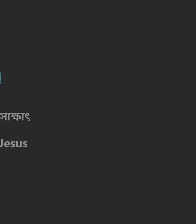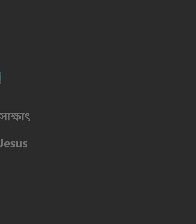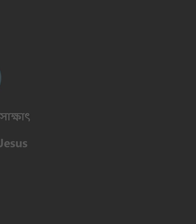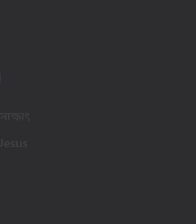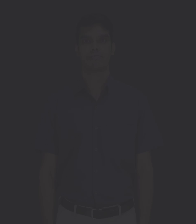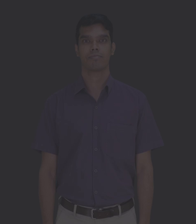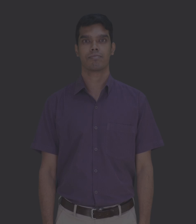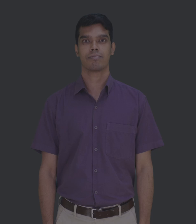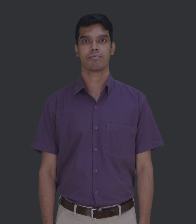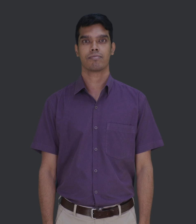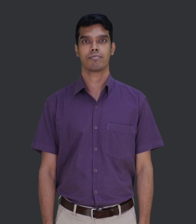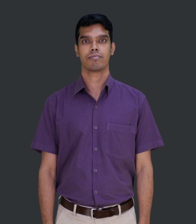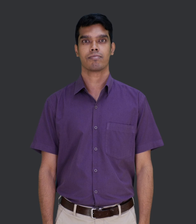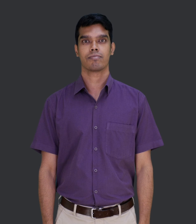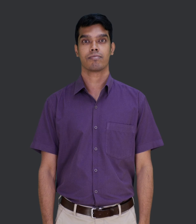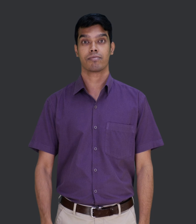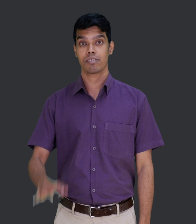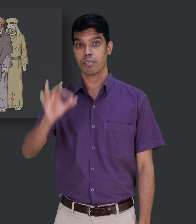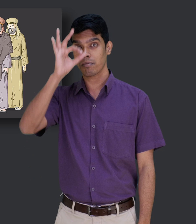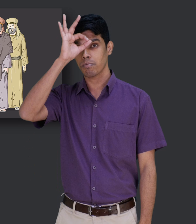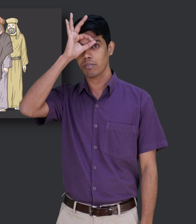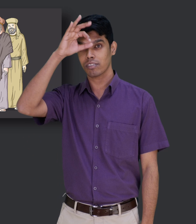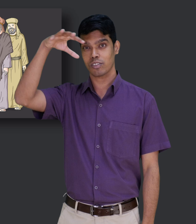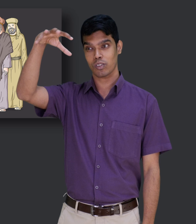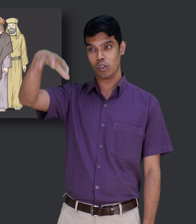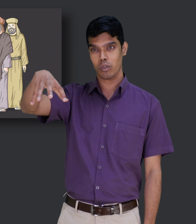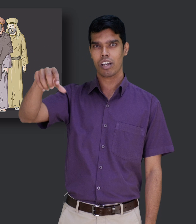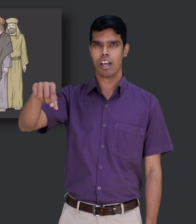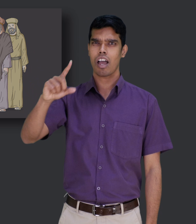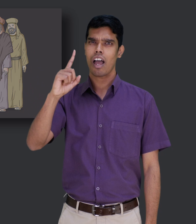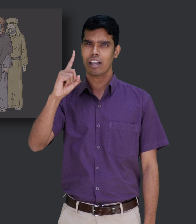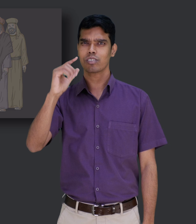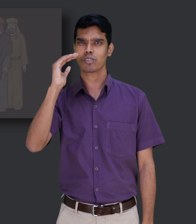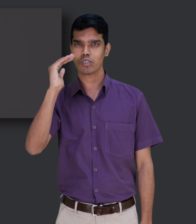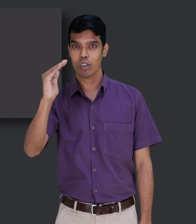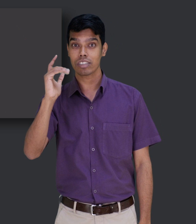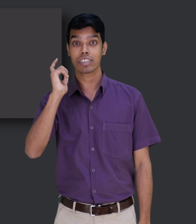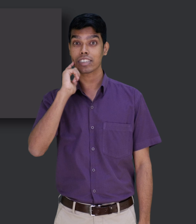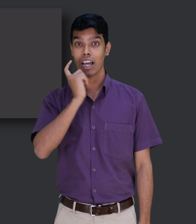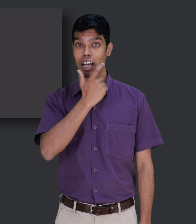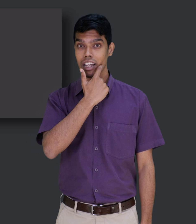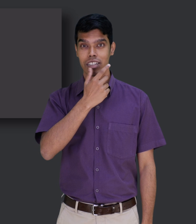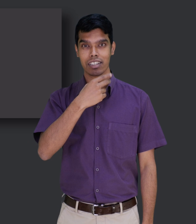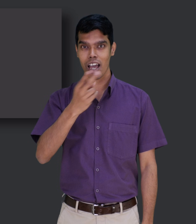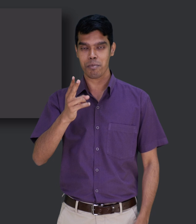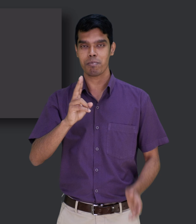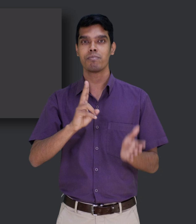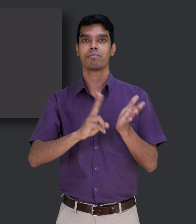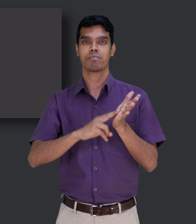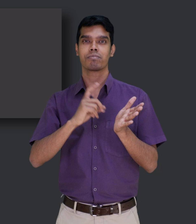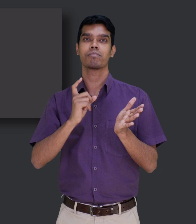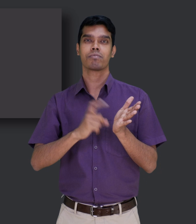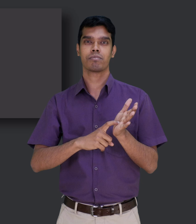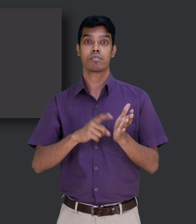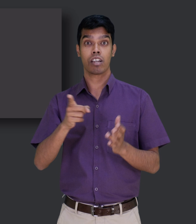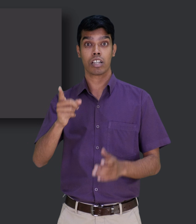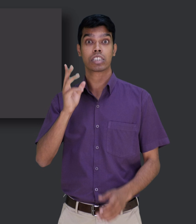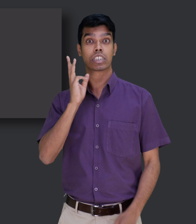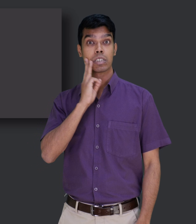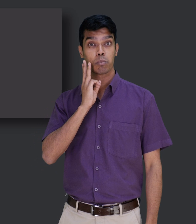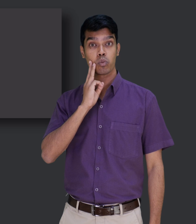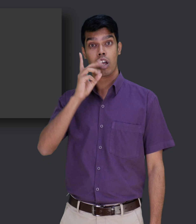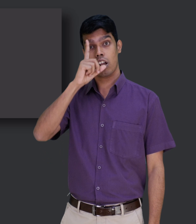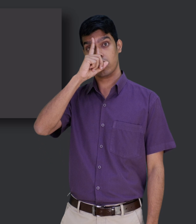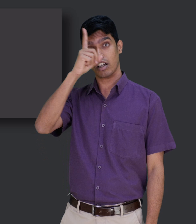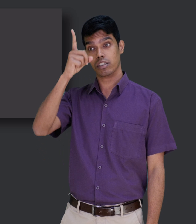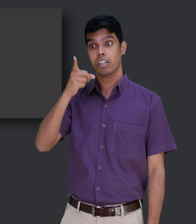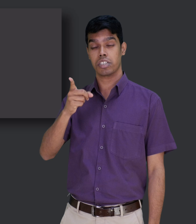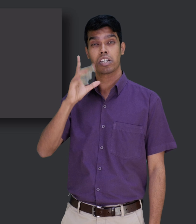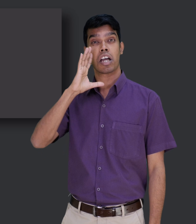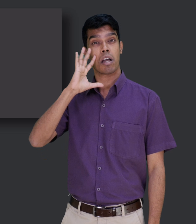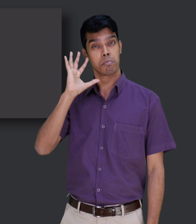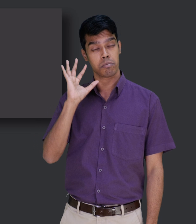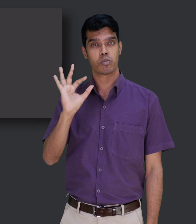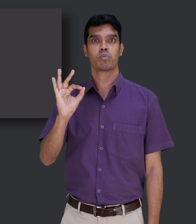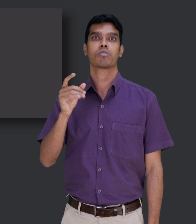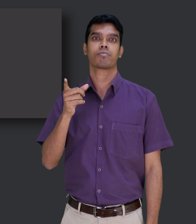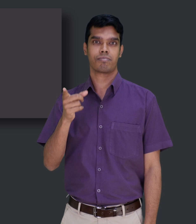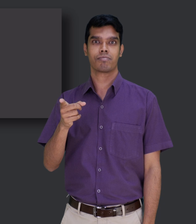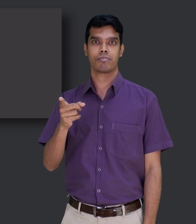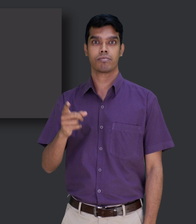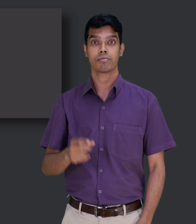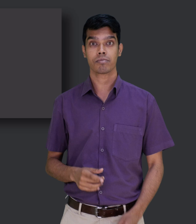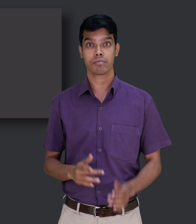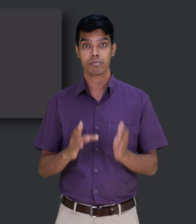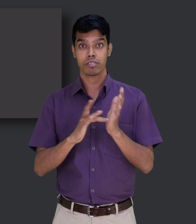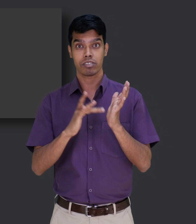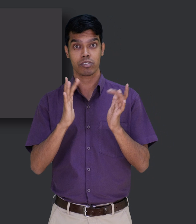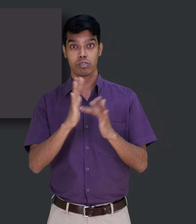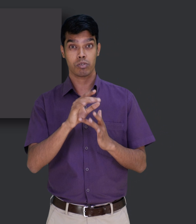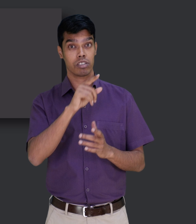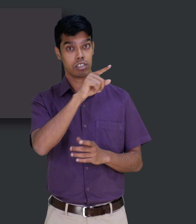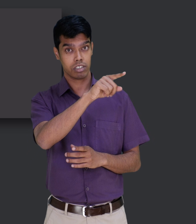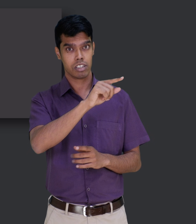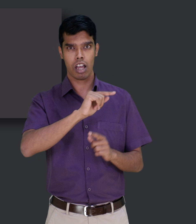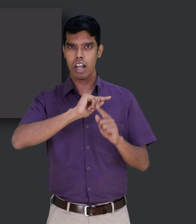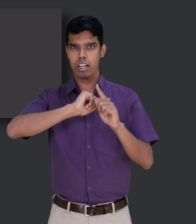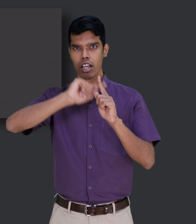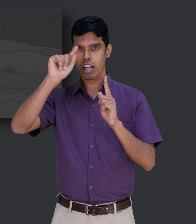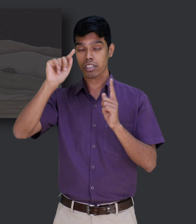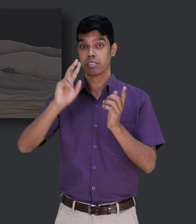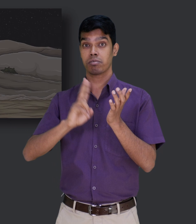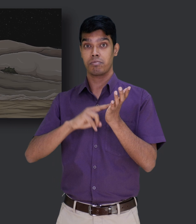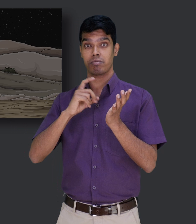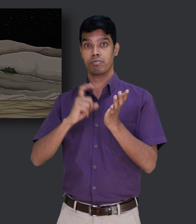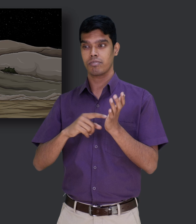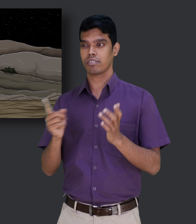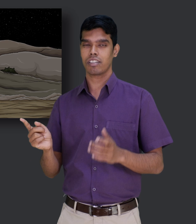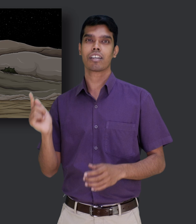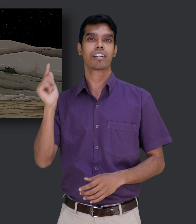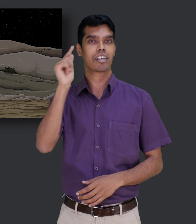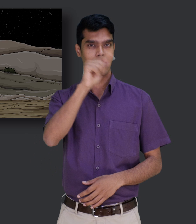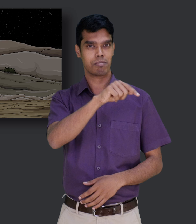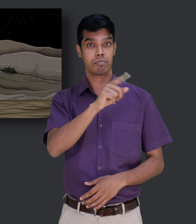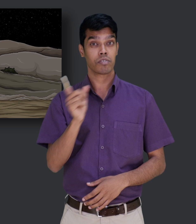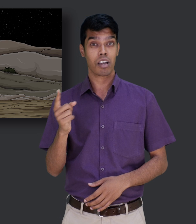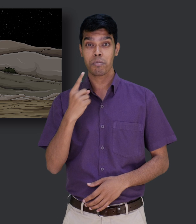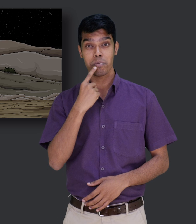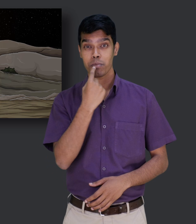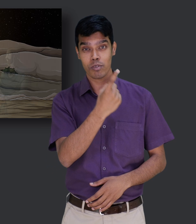Now there was a man of the Pharisees named Nicodemus, a leader of the Jews.